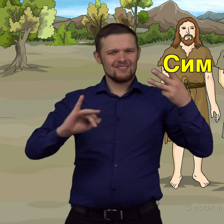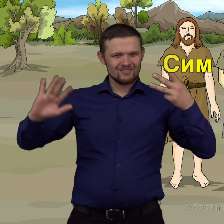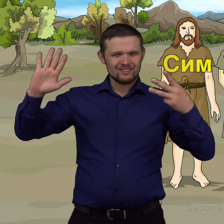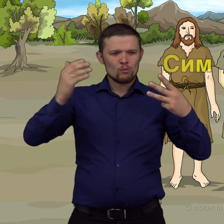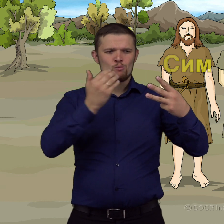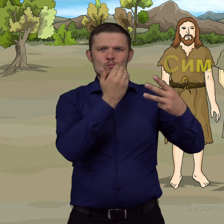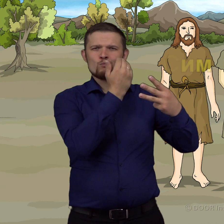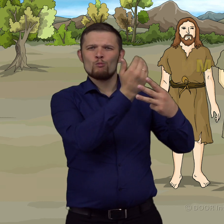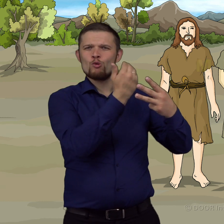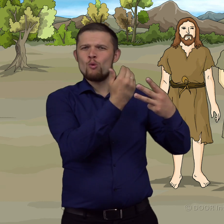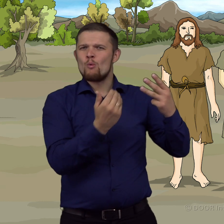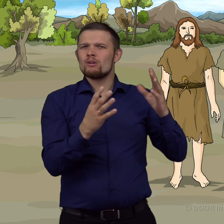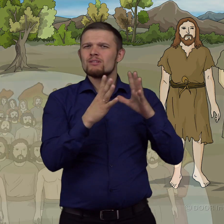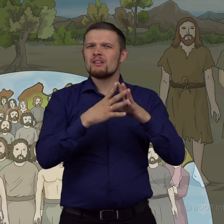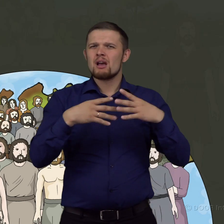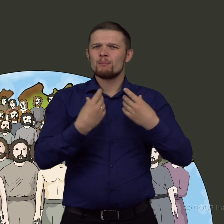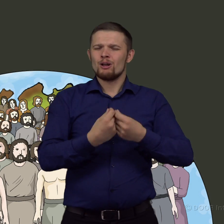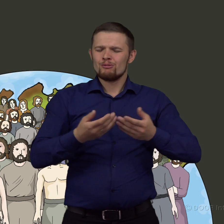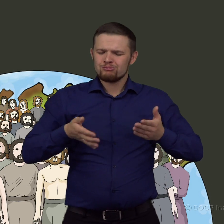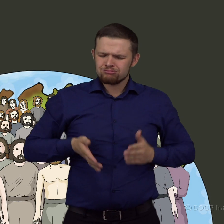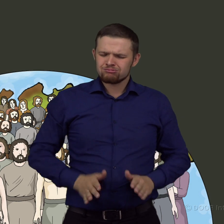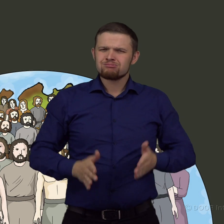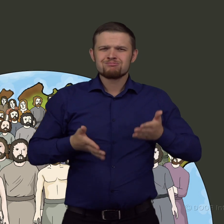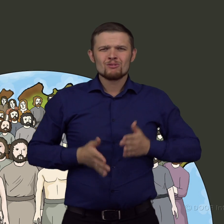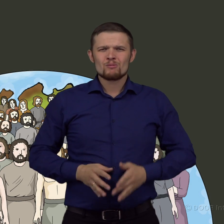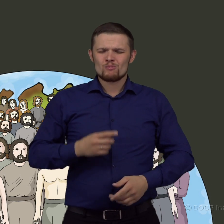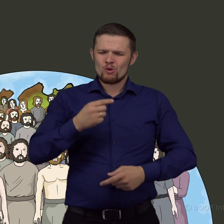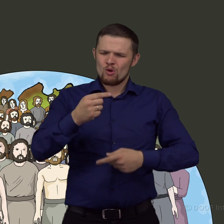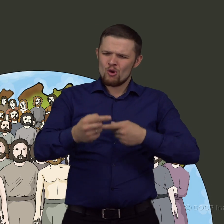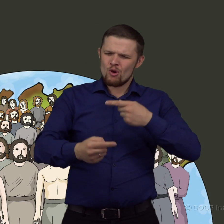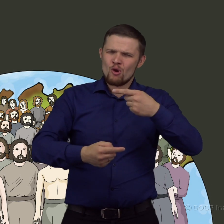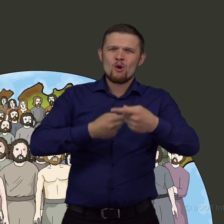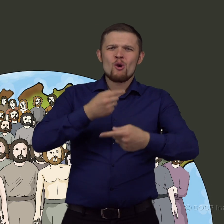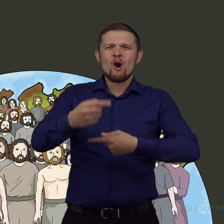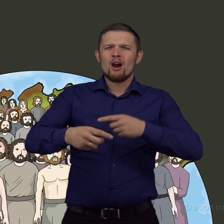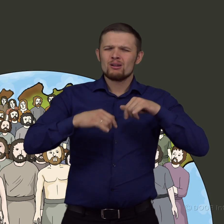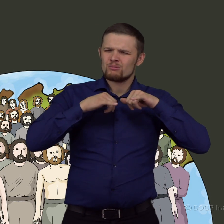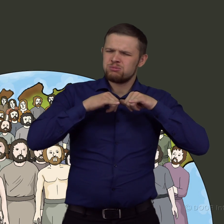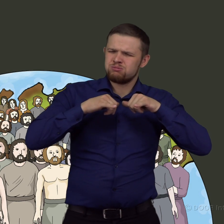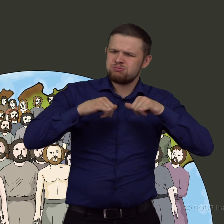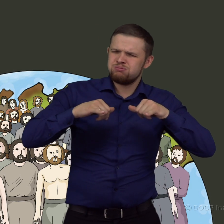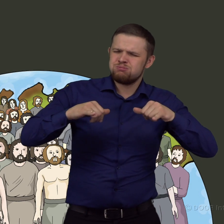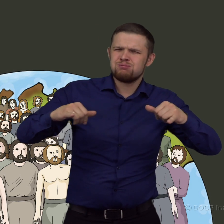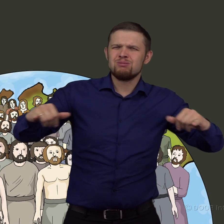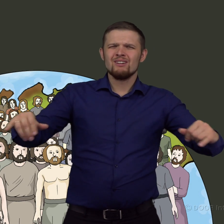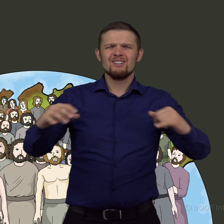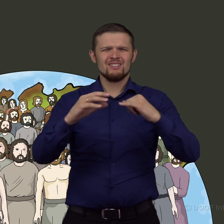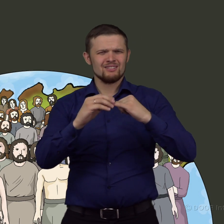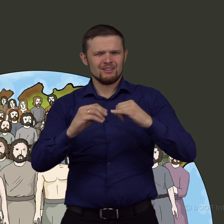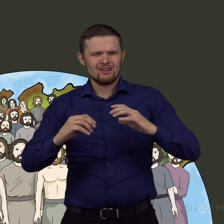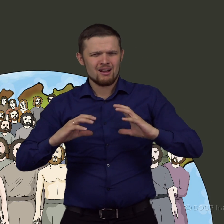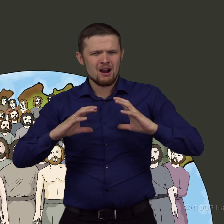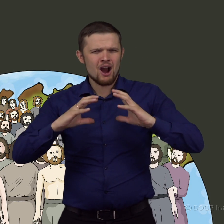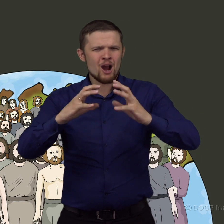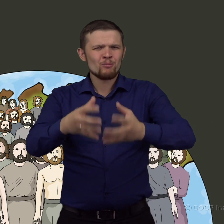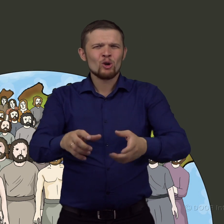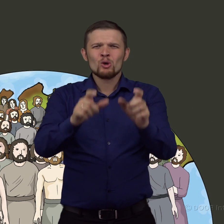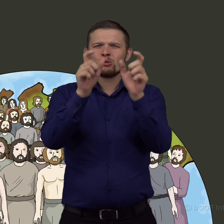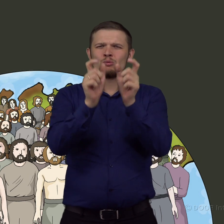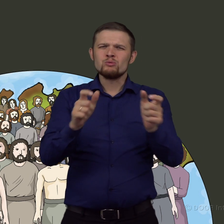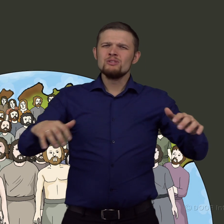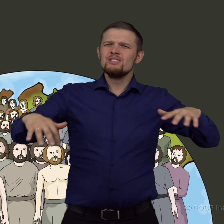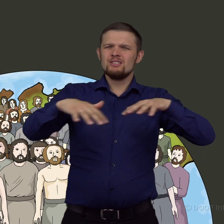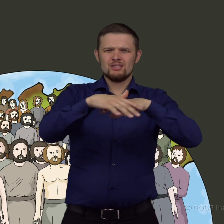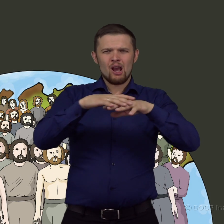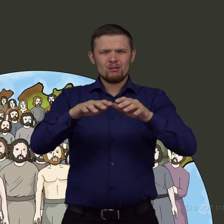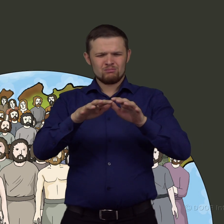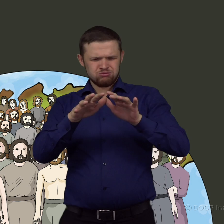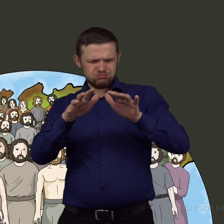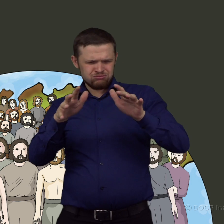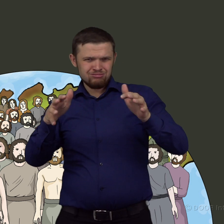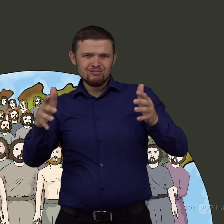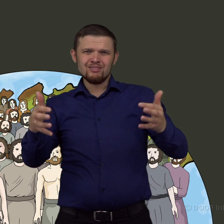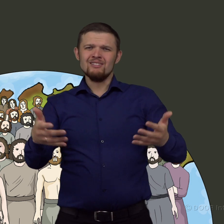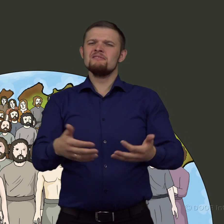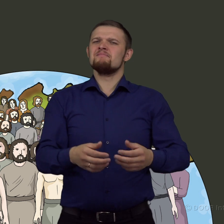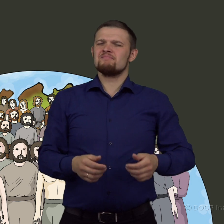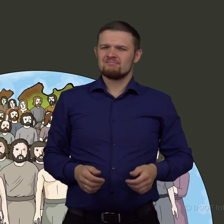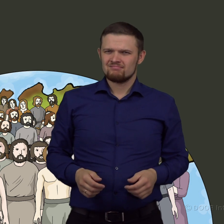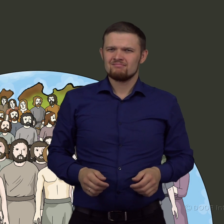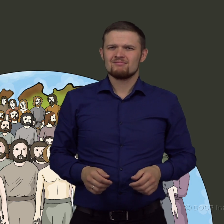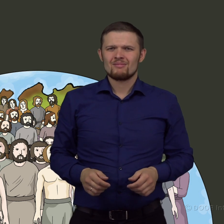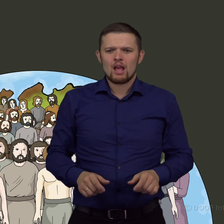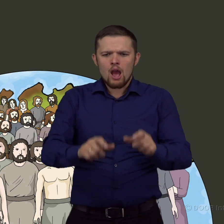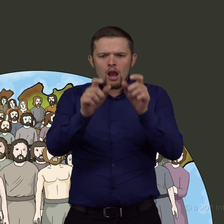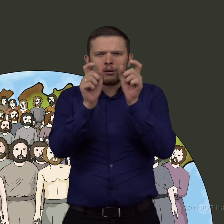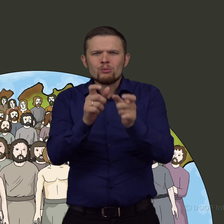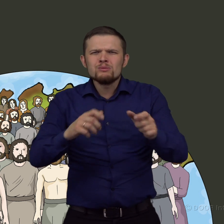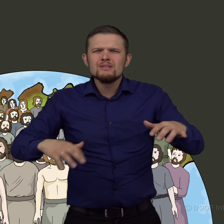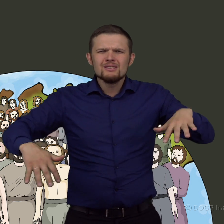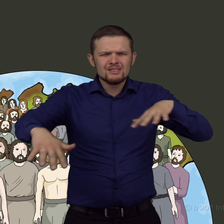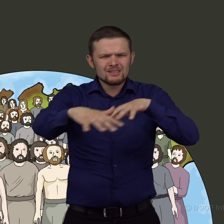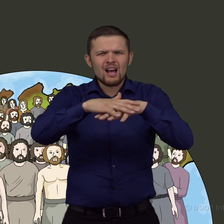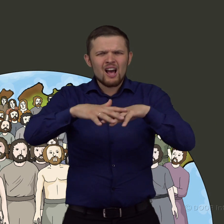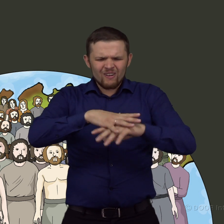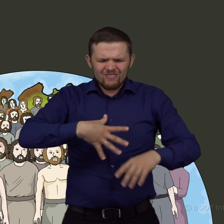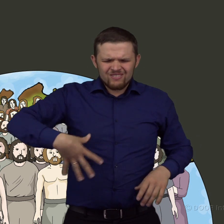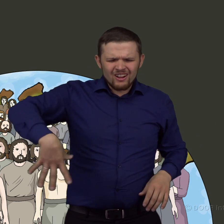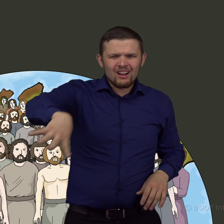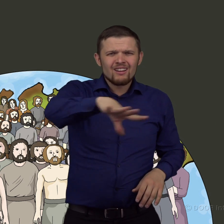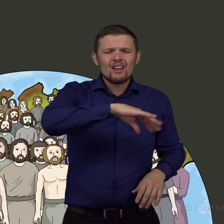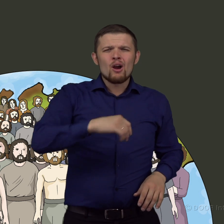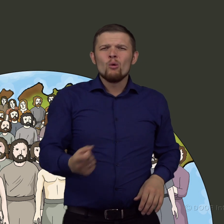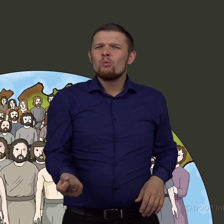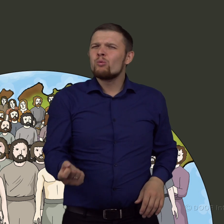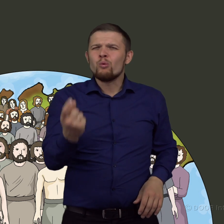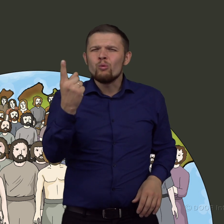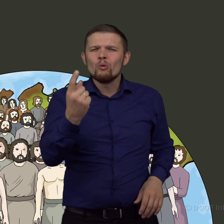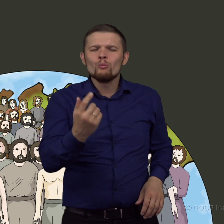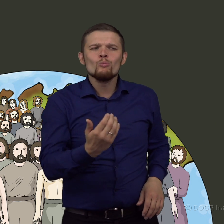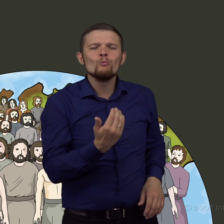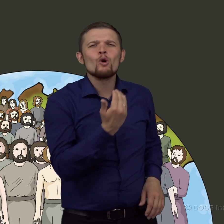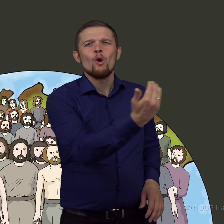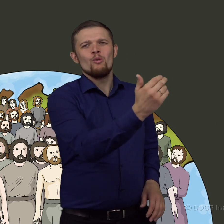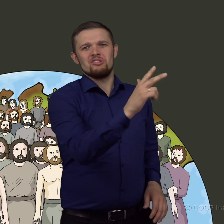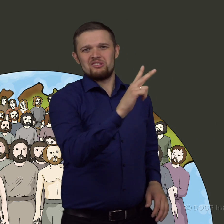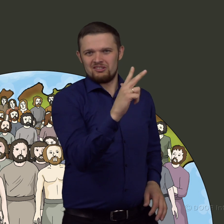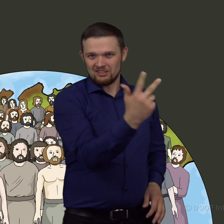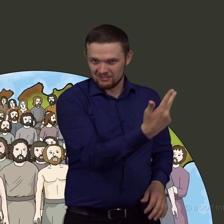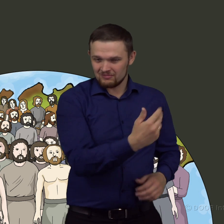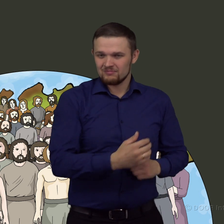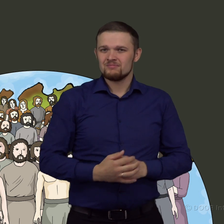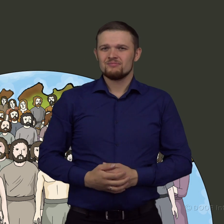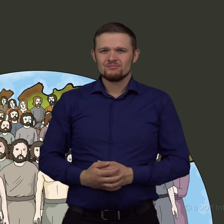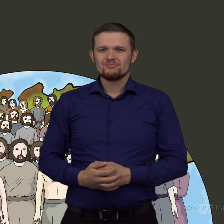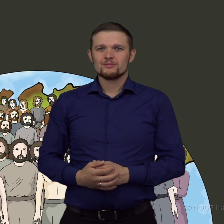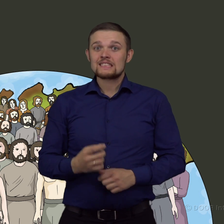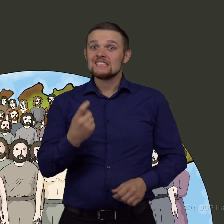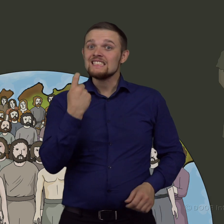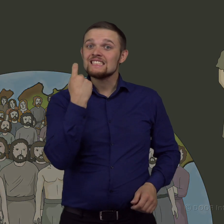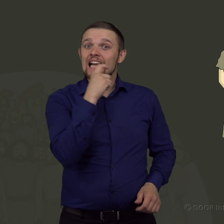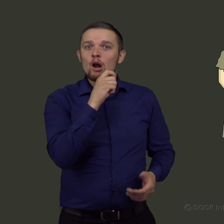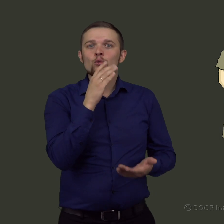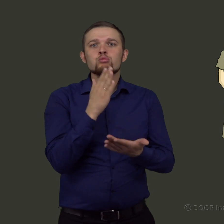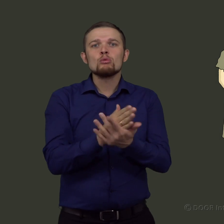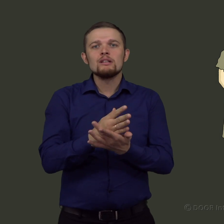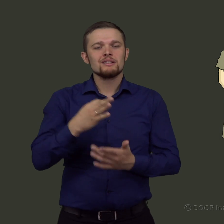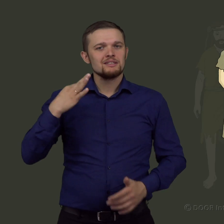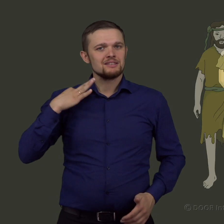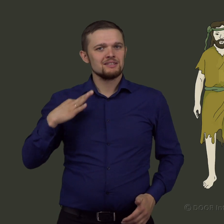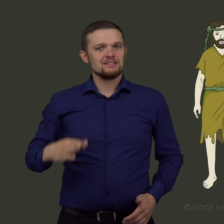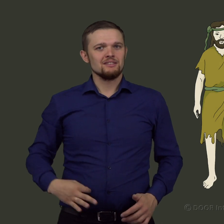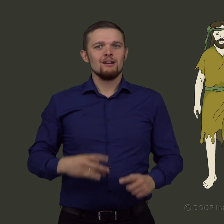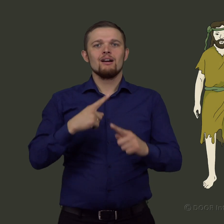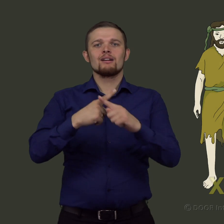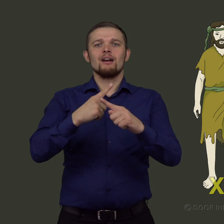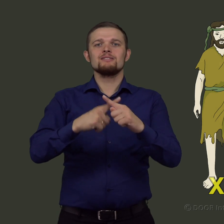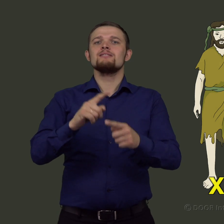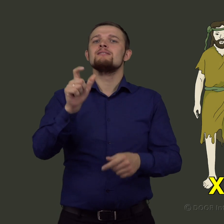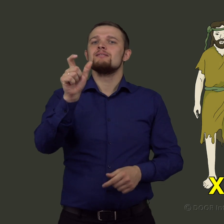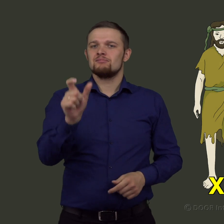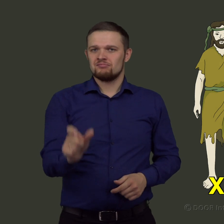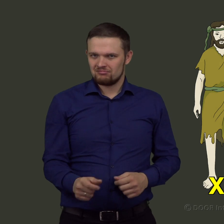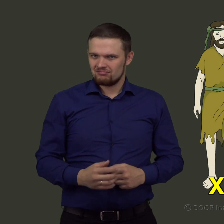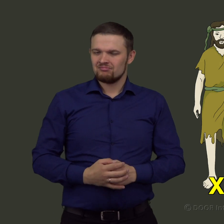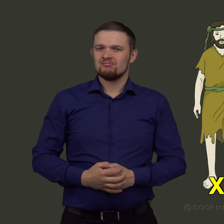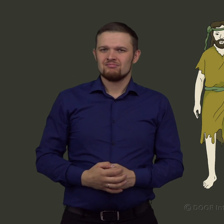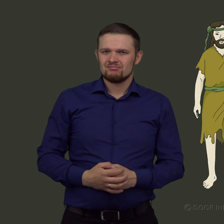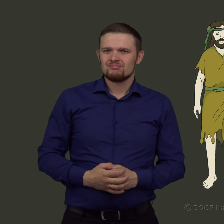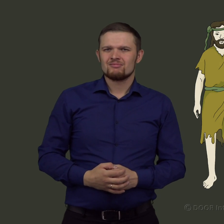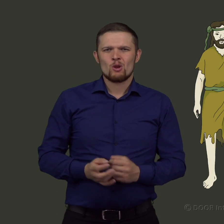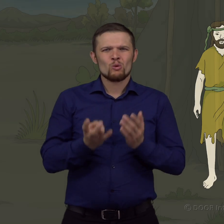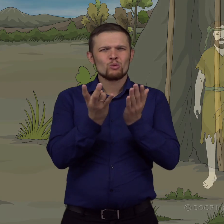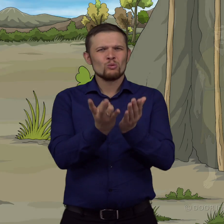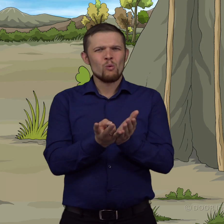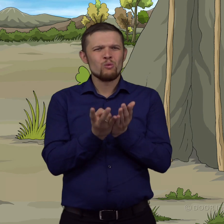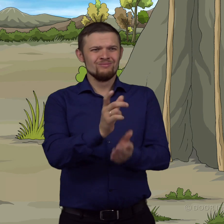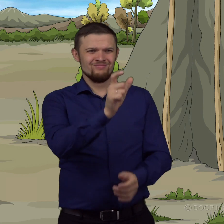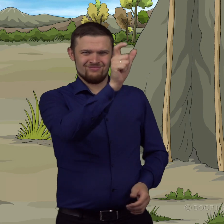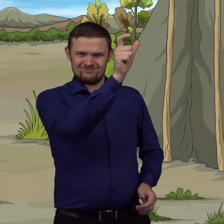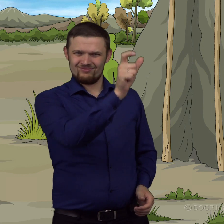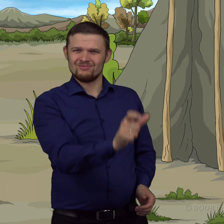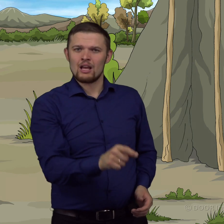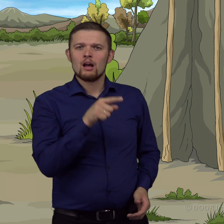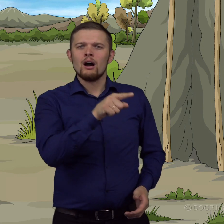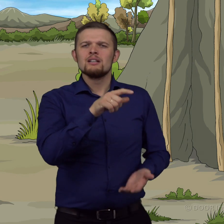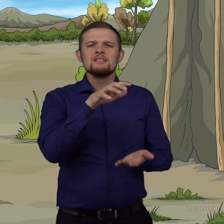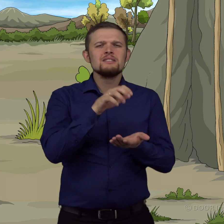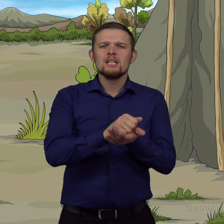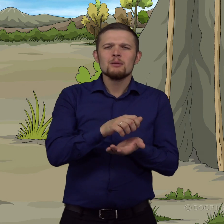These three were the sons of Noah, and from them the whole earth was populated.